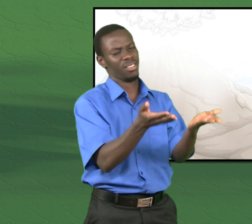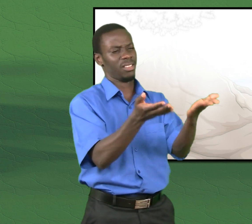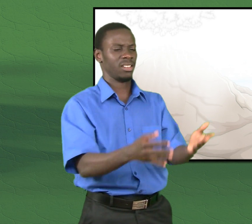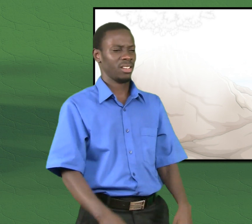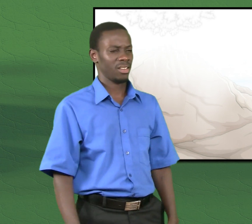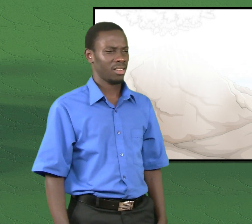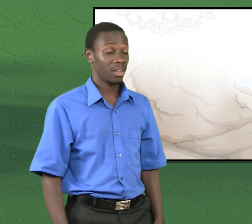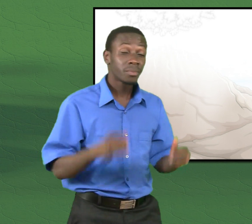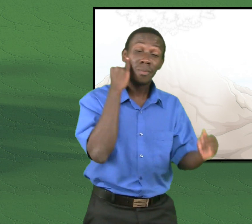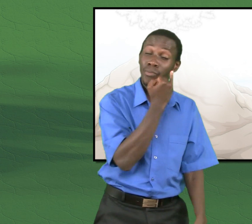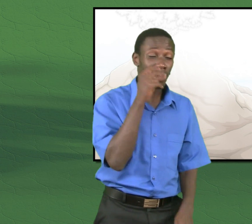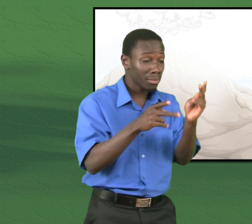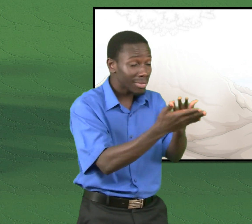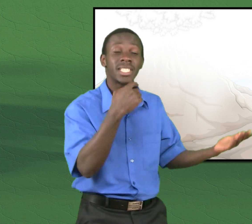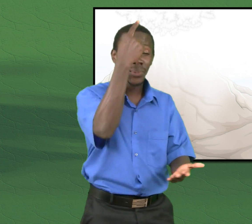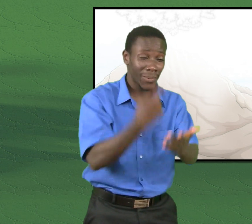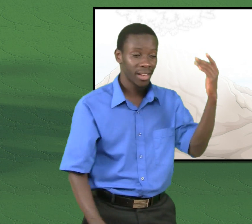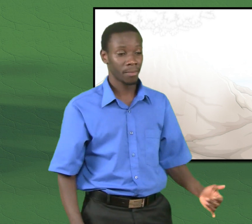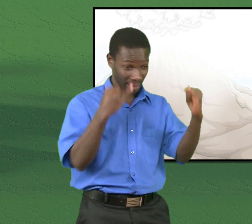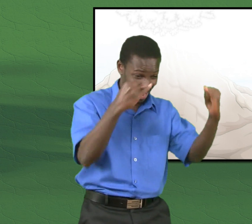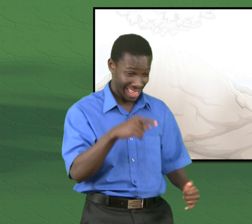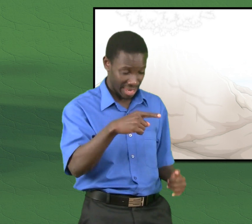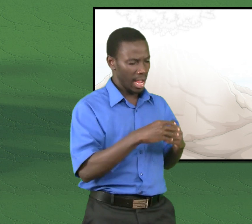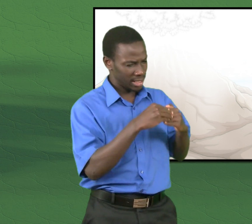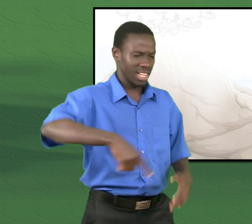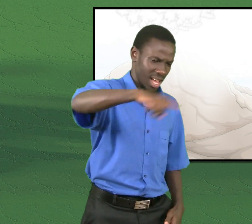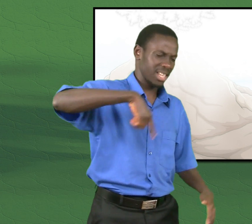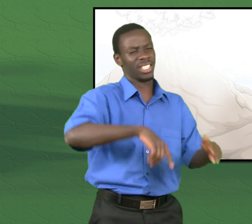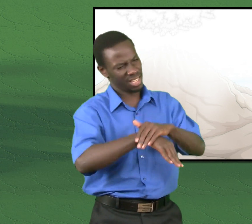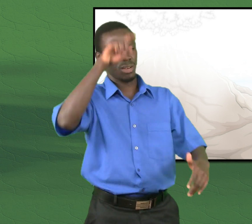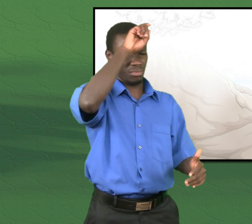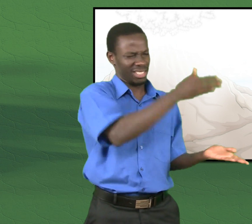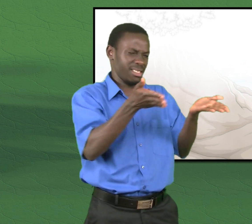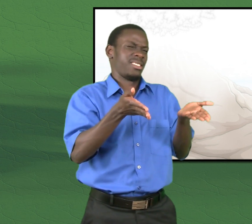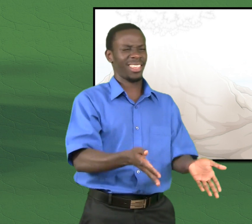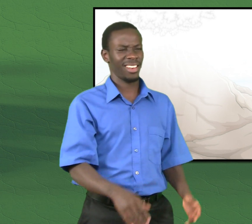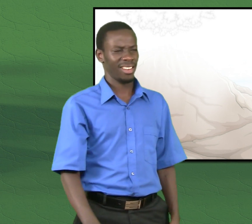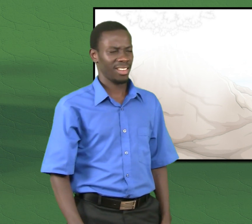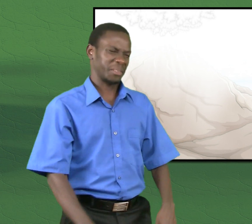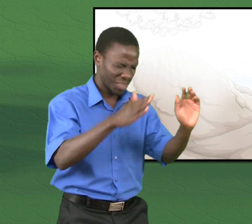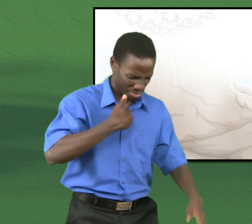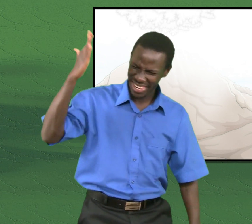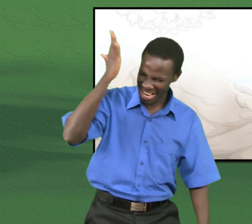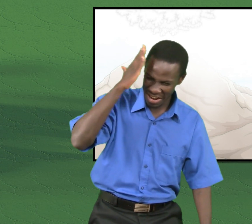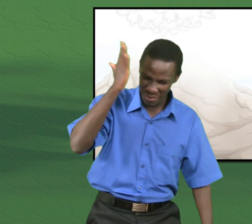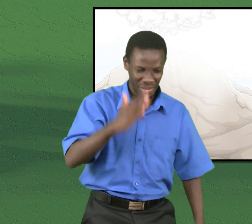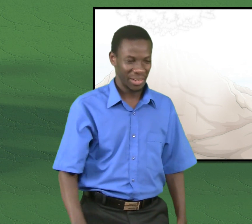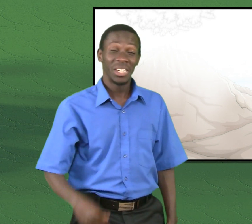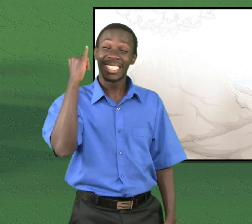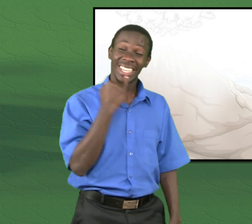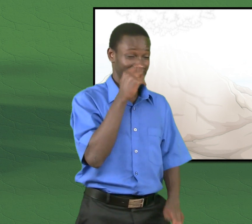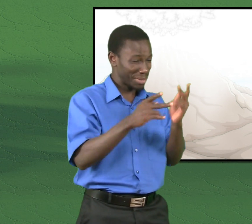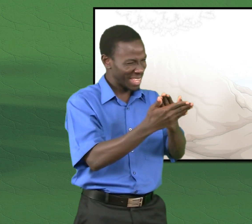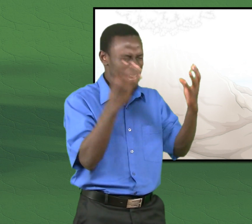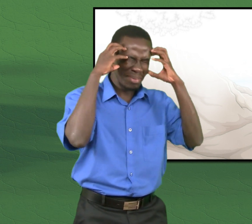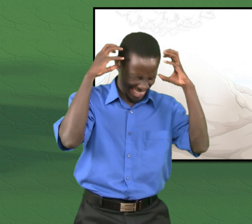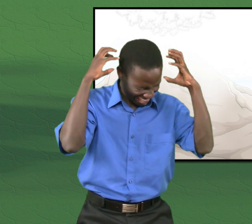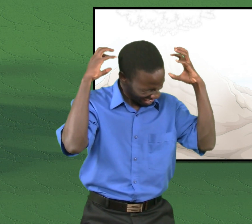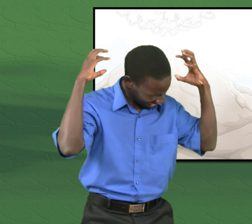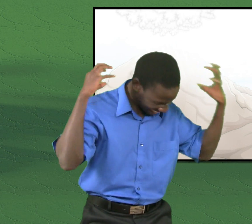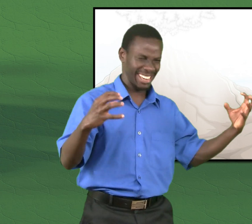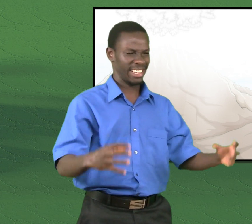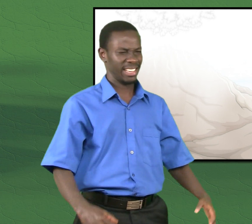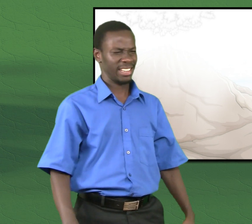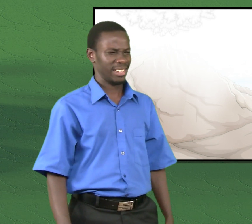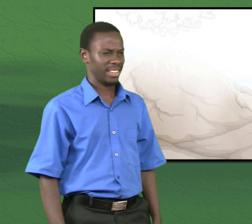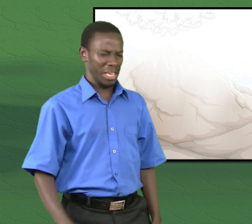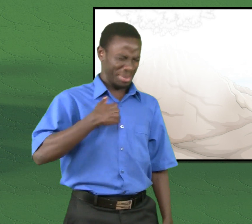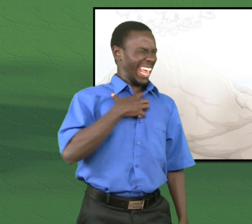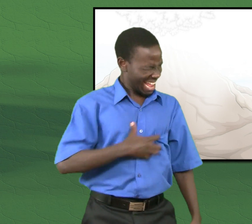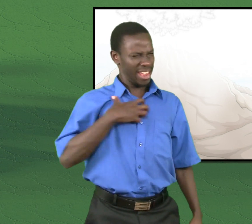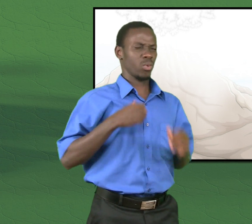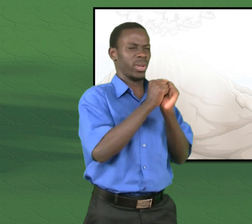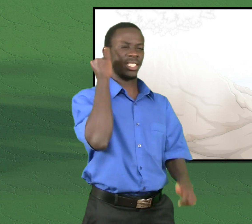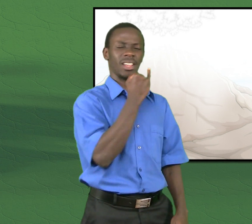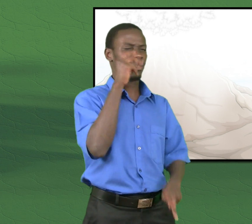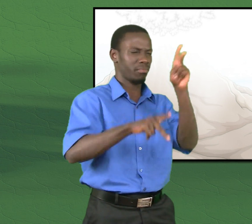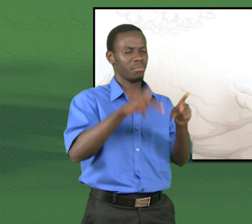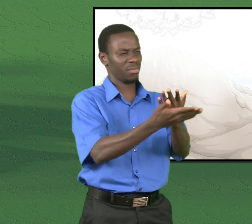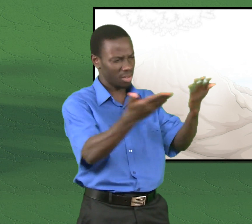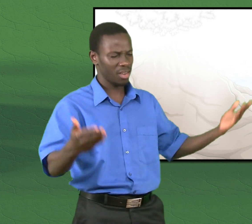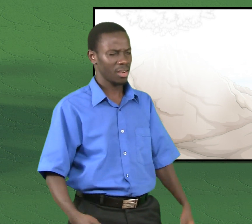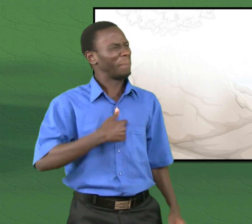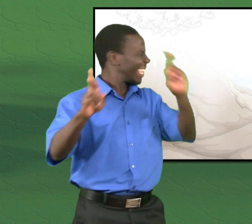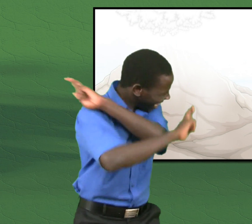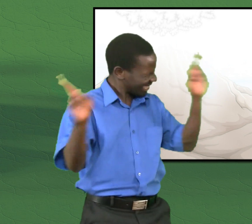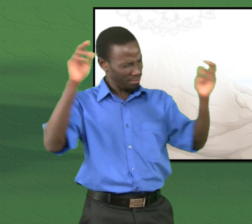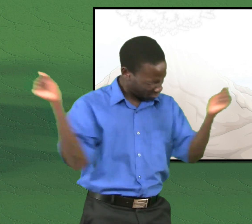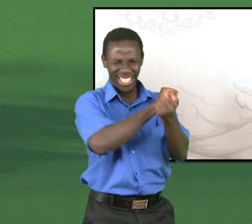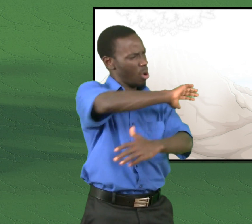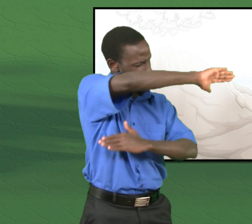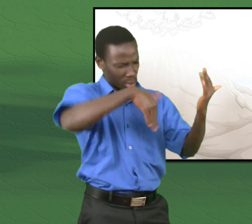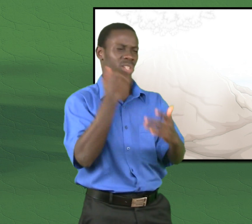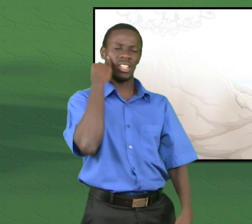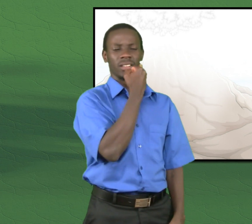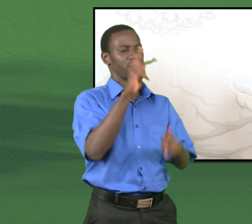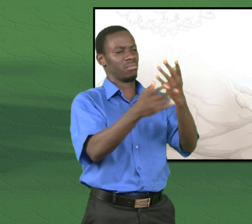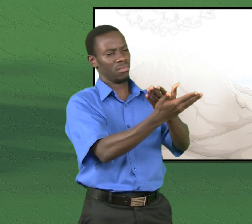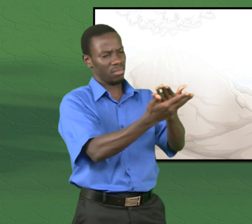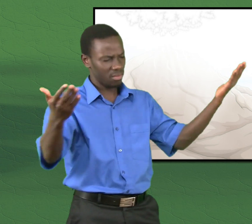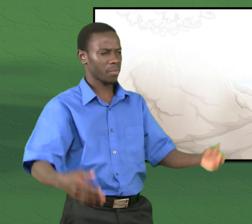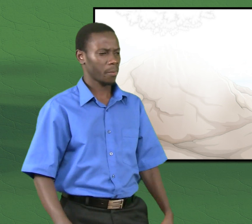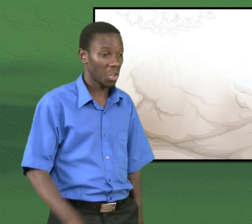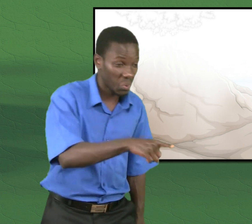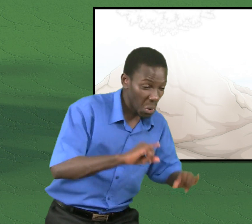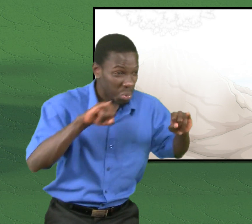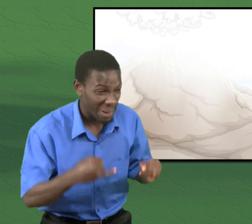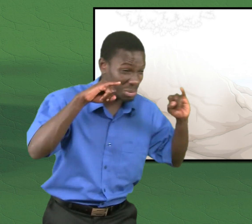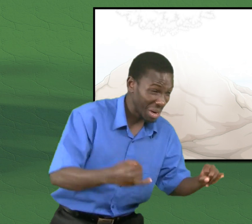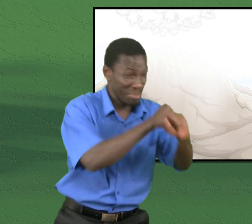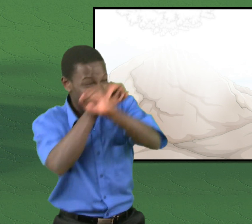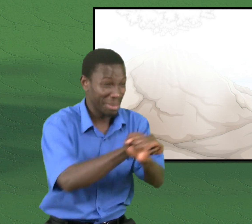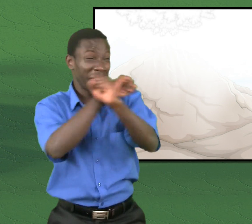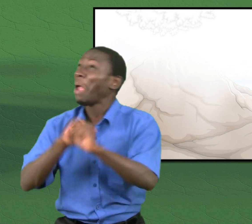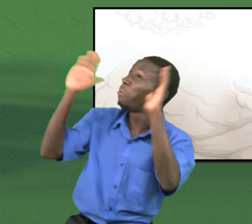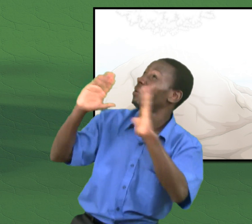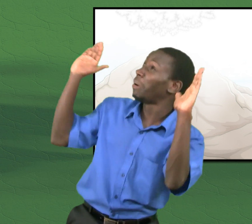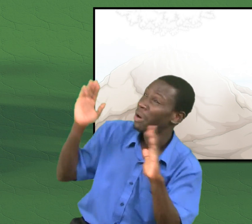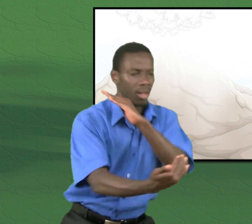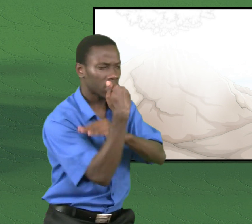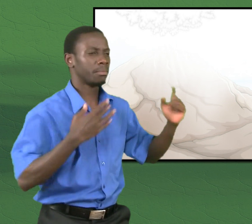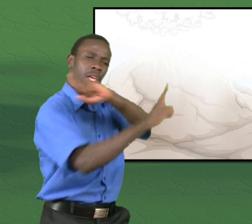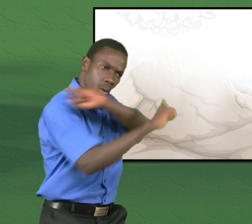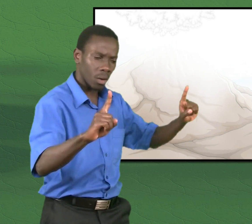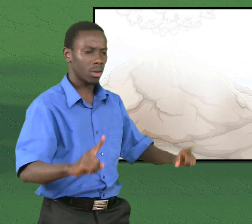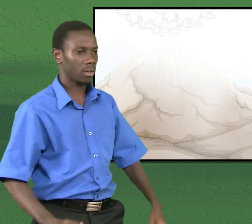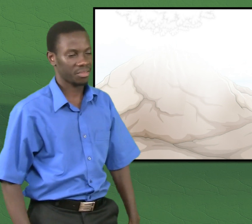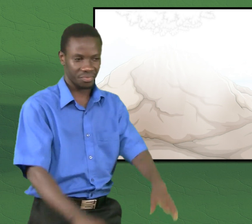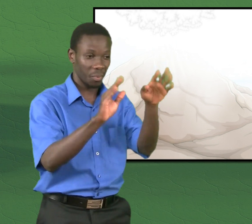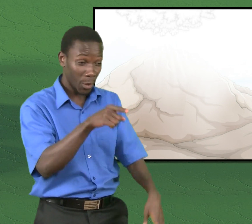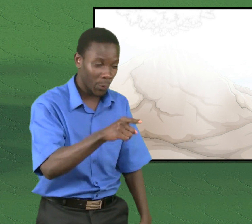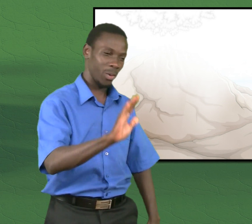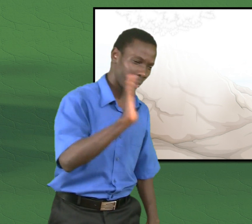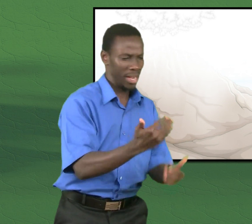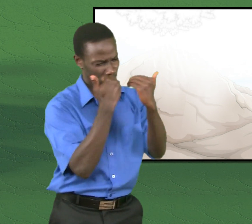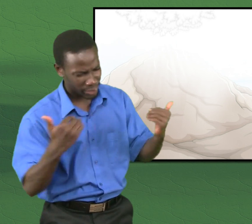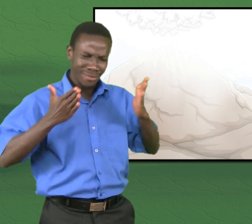They have sacrificed to it and said, ‘These, O Israel, are your gods, who brought you up out of the land of Egypt.’” The LORD also said to Moses, “I have seen this people, and they are indeed a stiff-necked people.